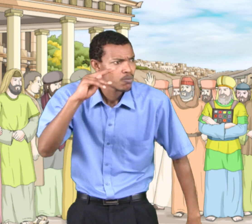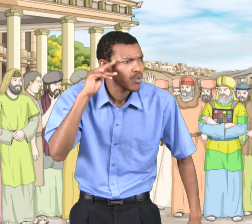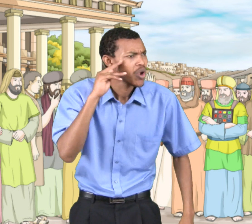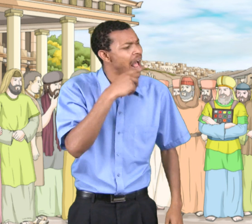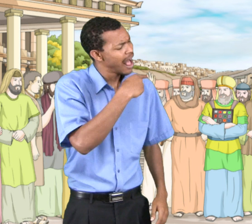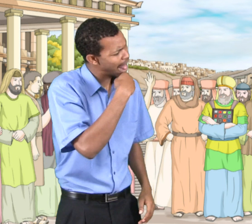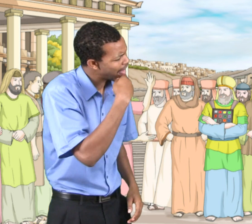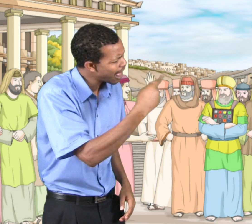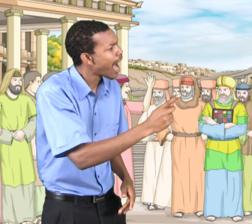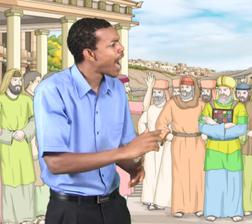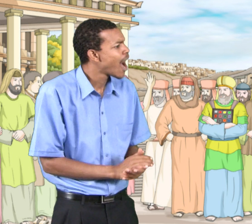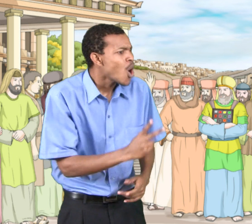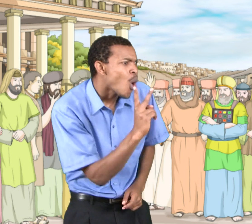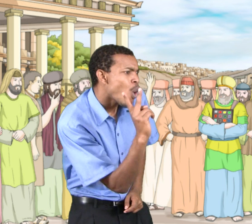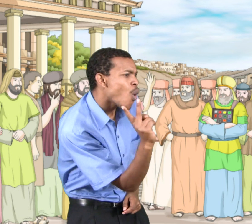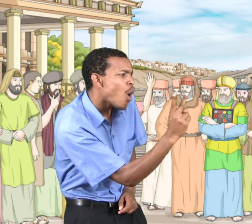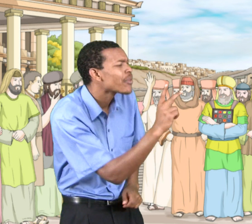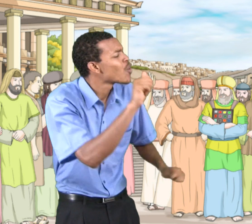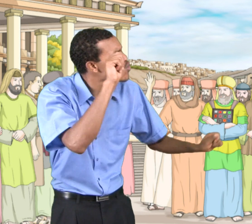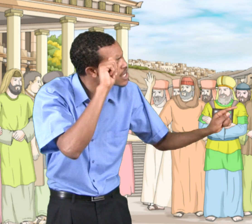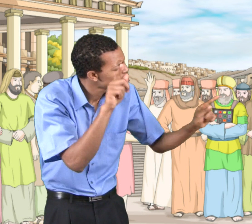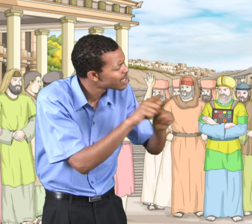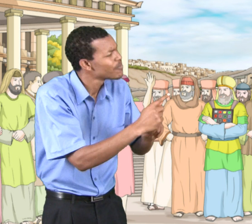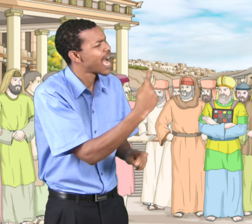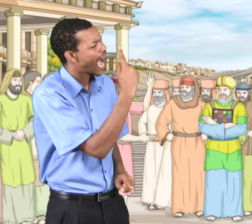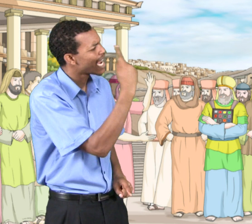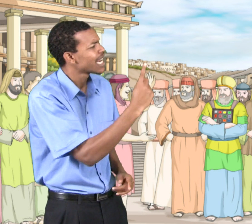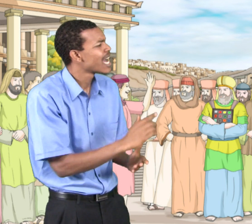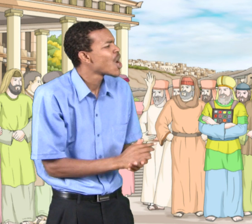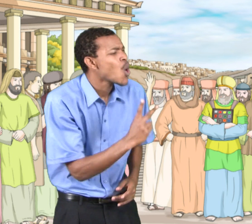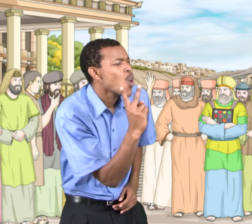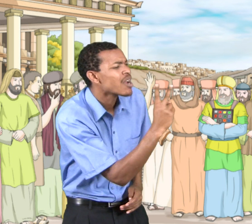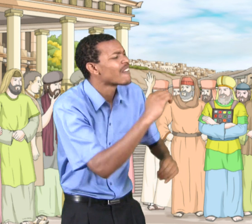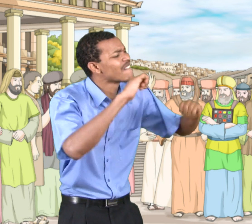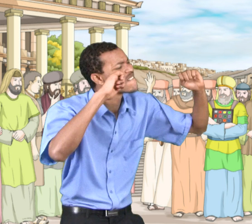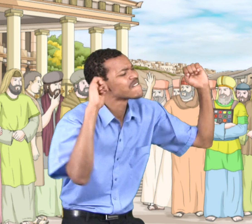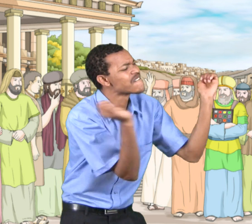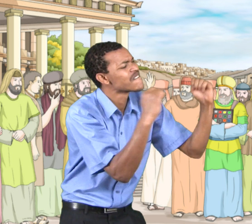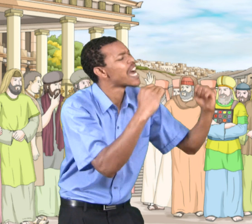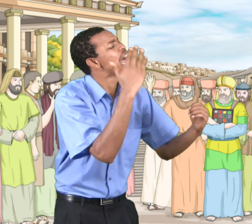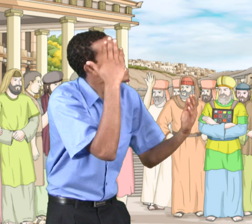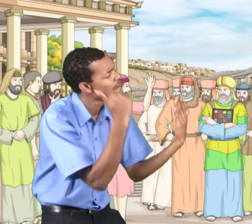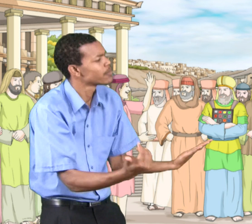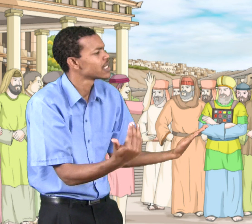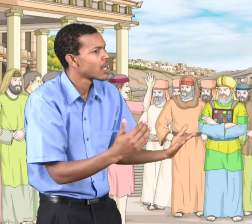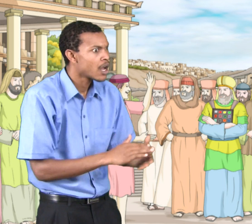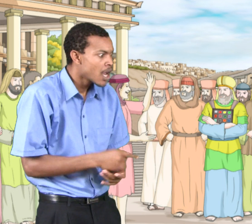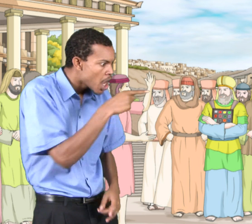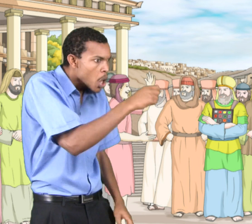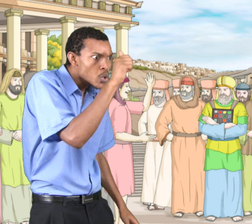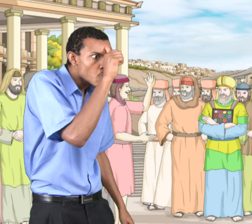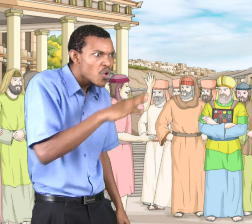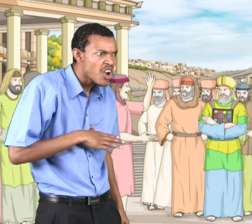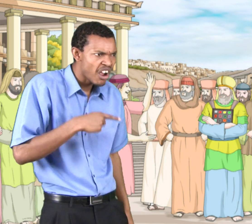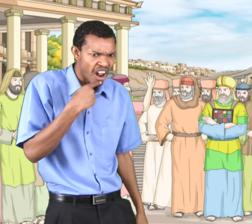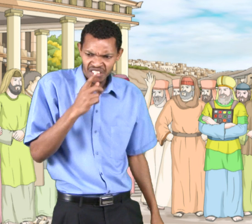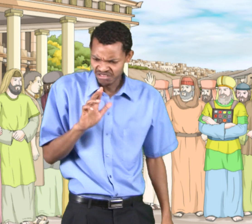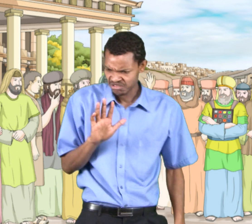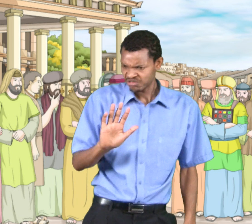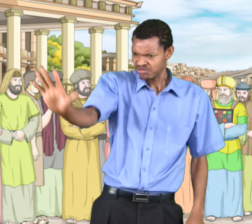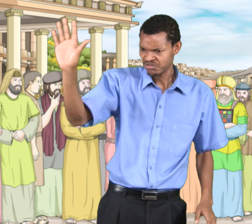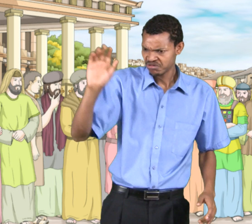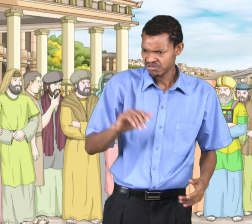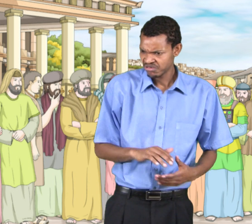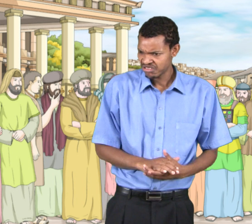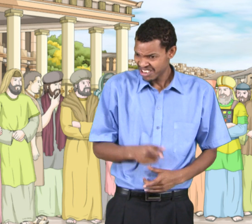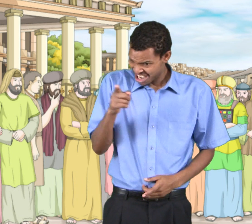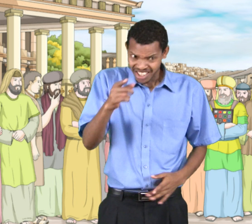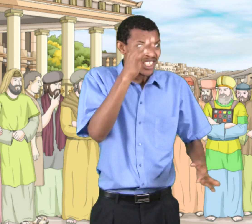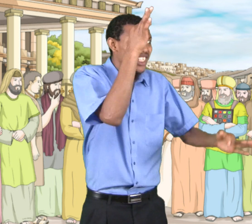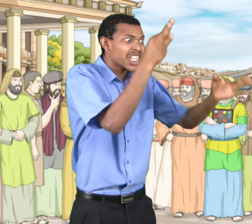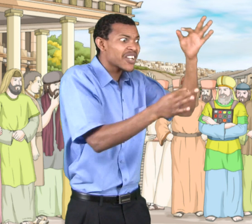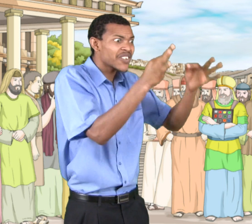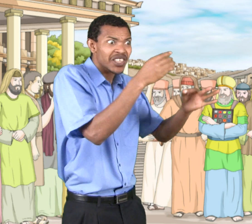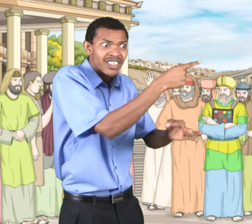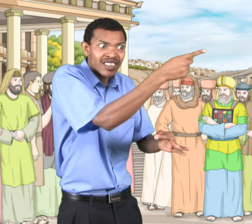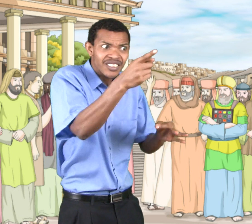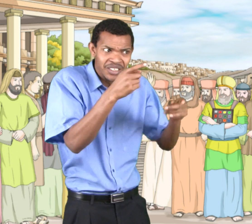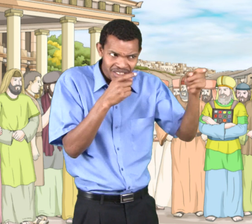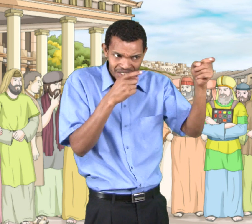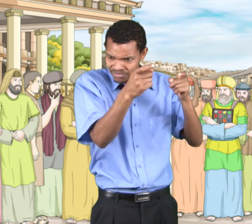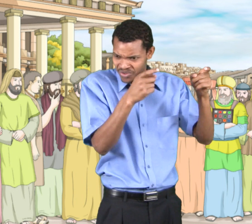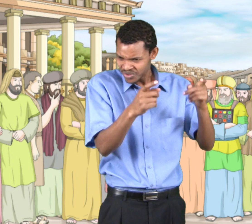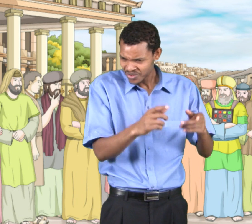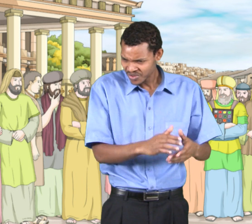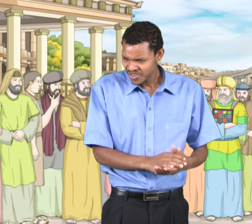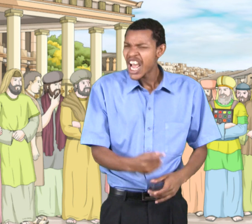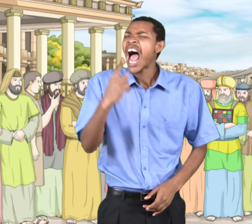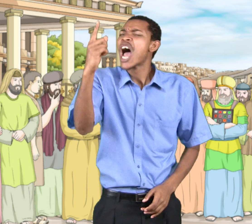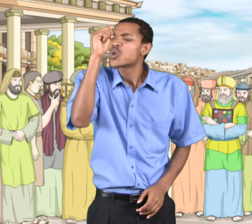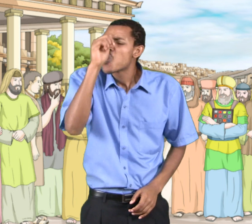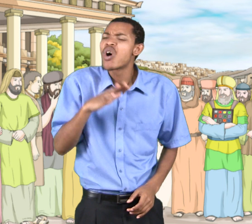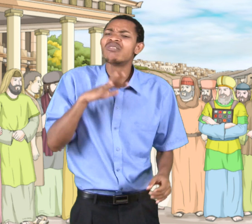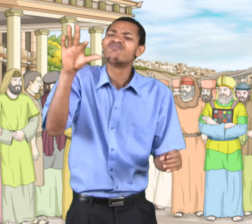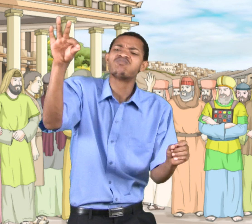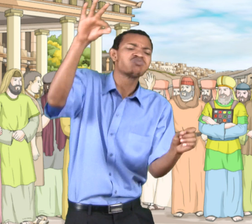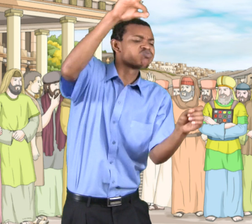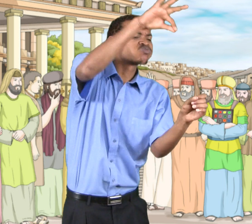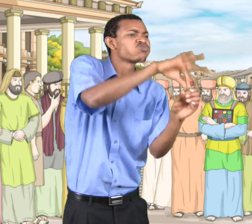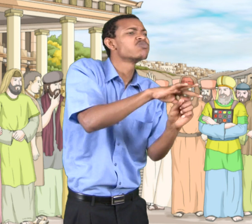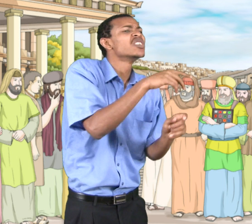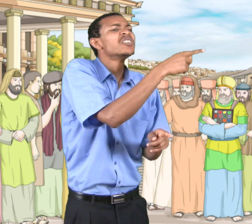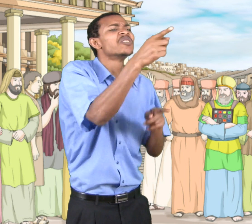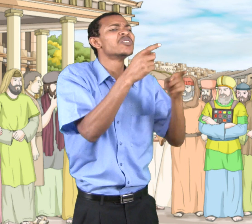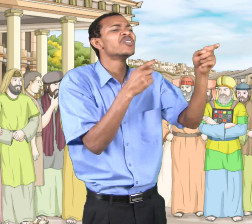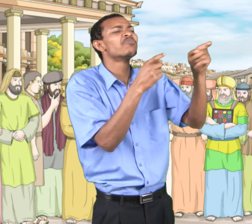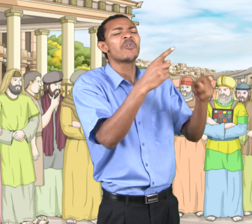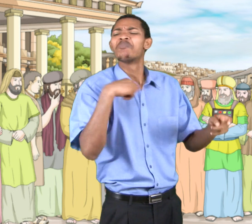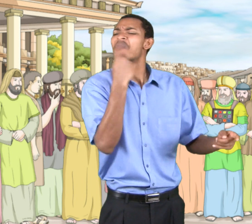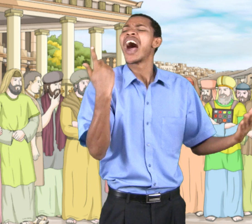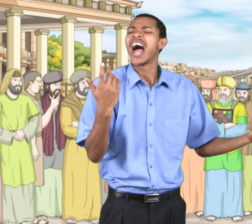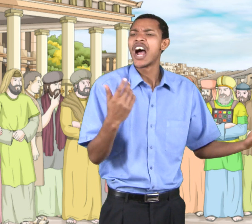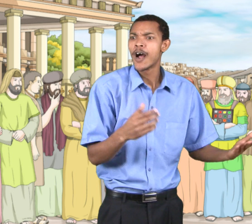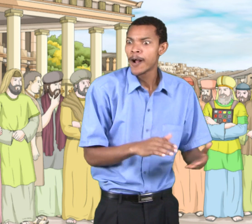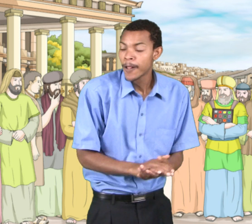Why are you mistreating each other?’